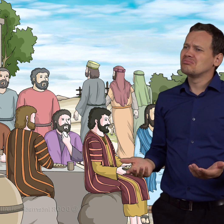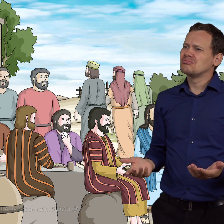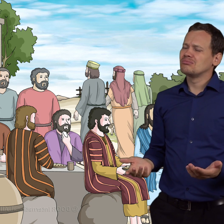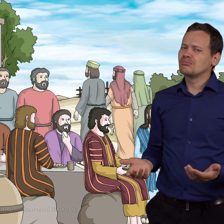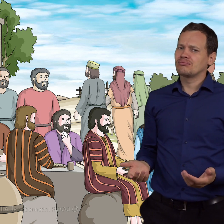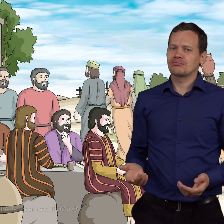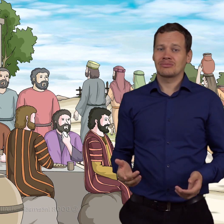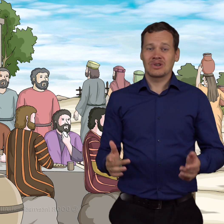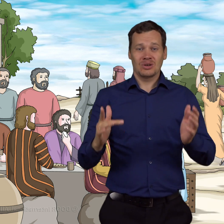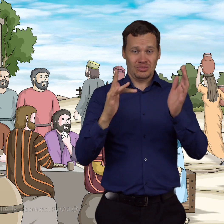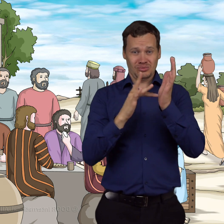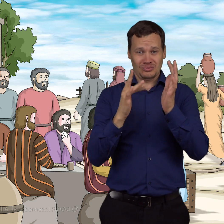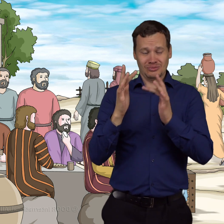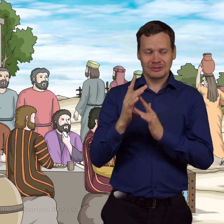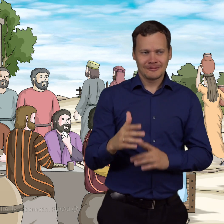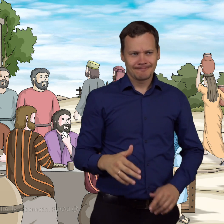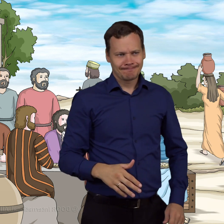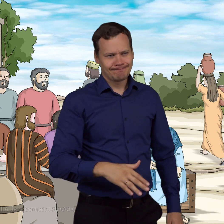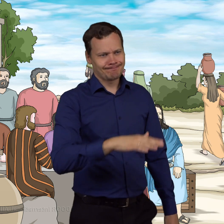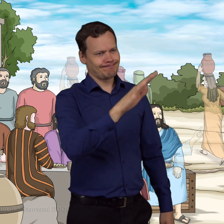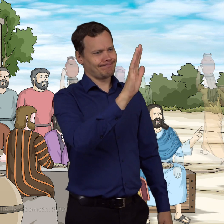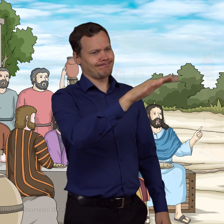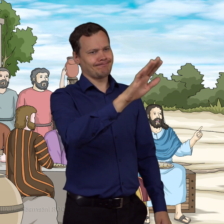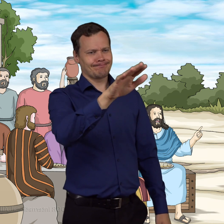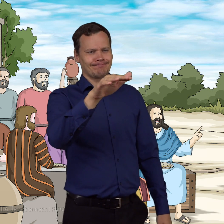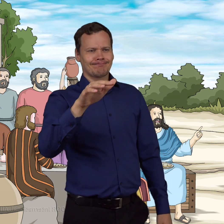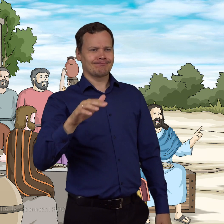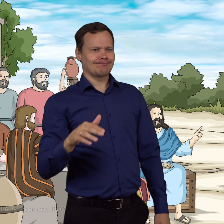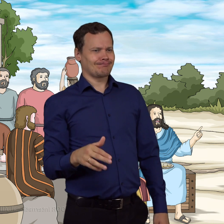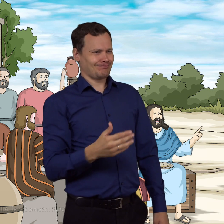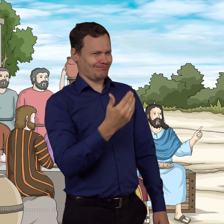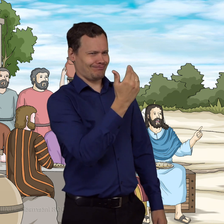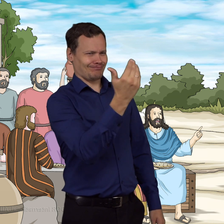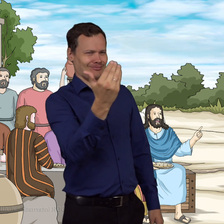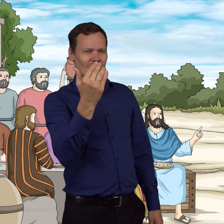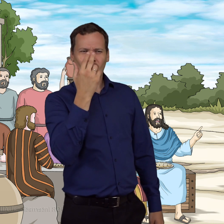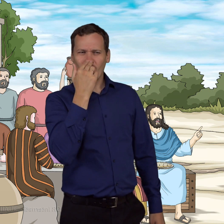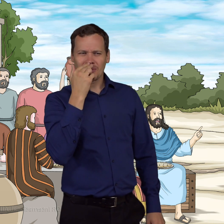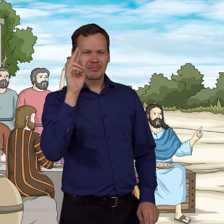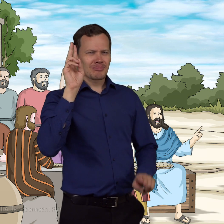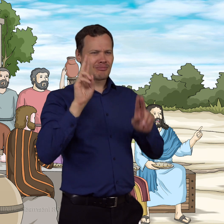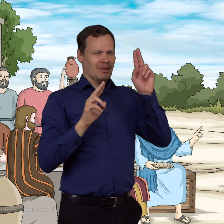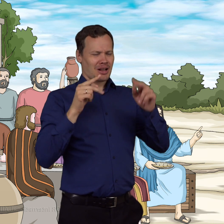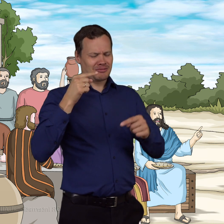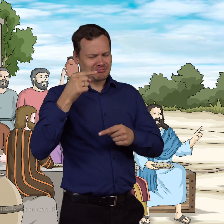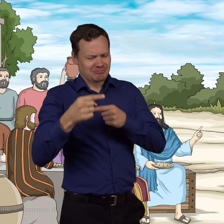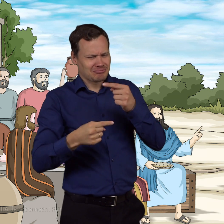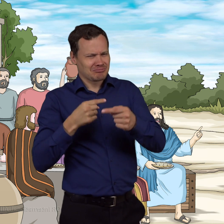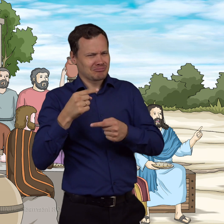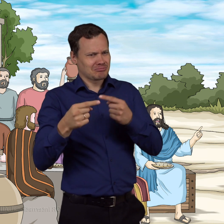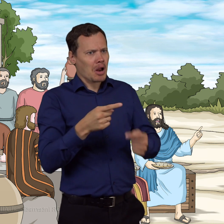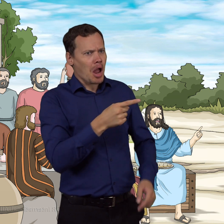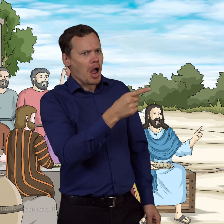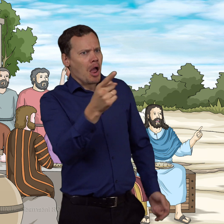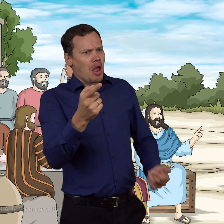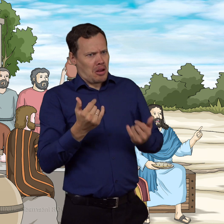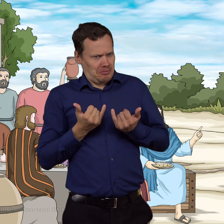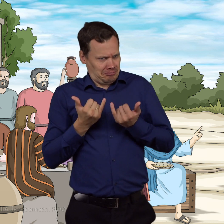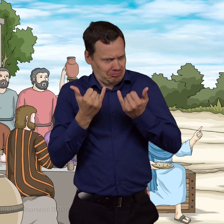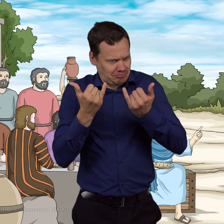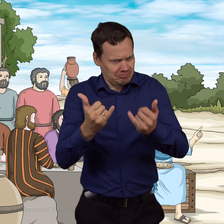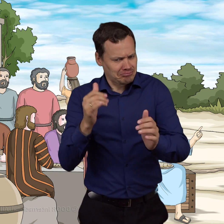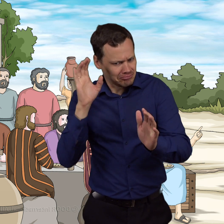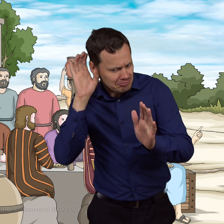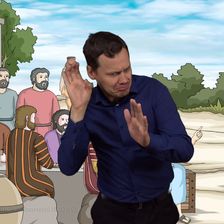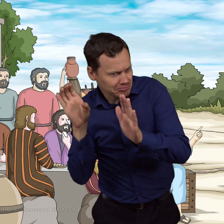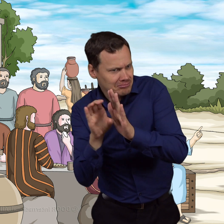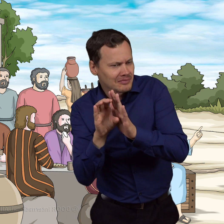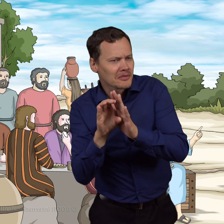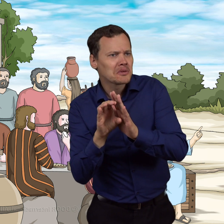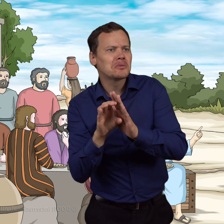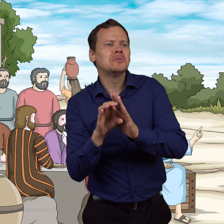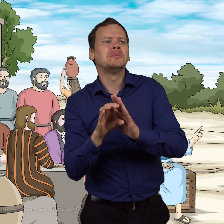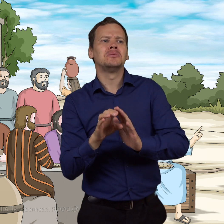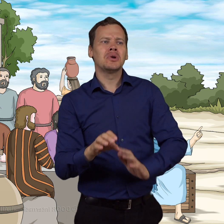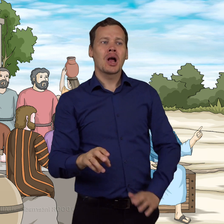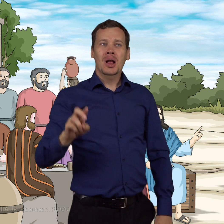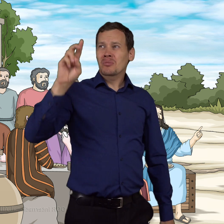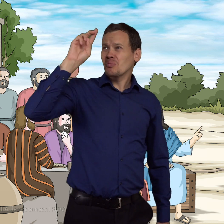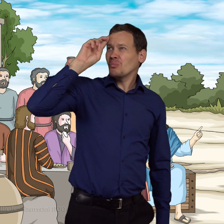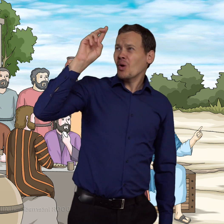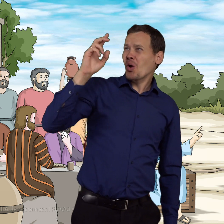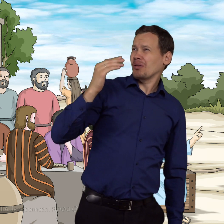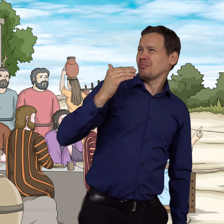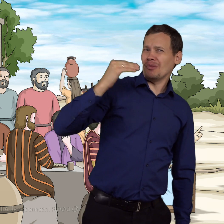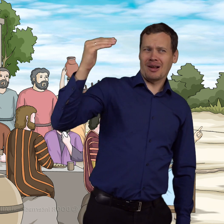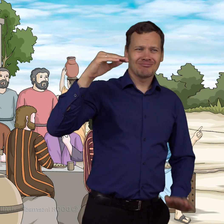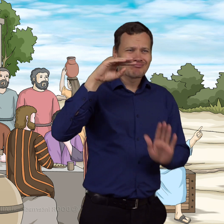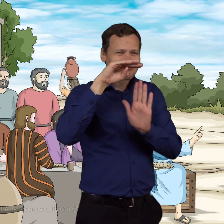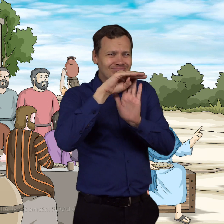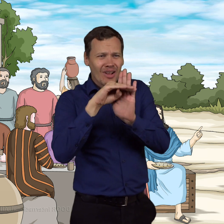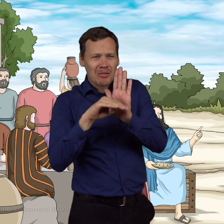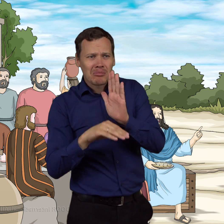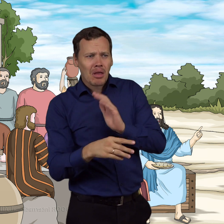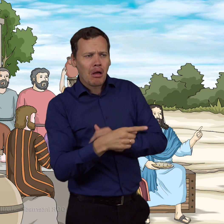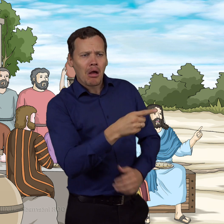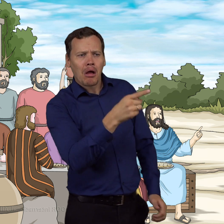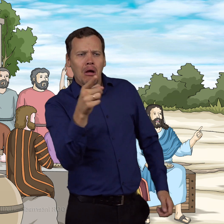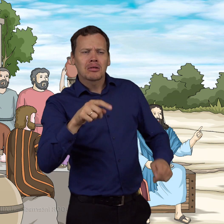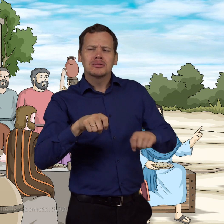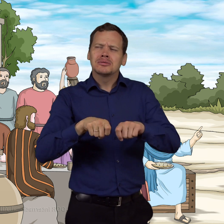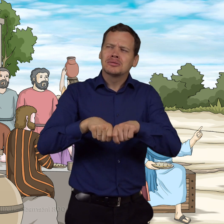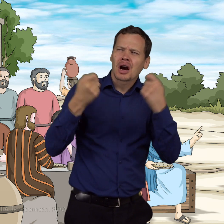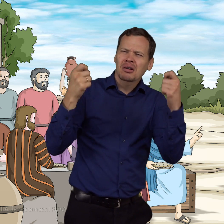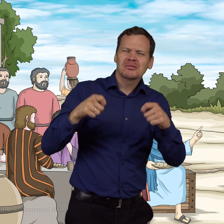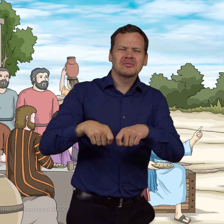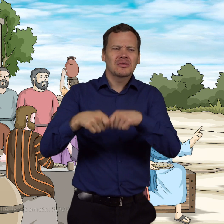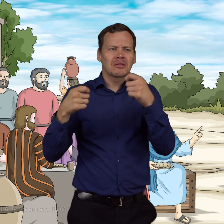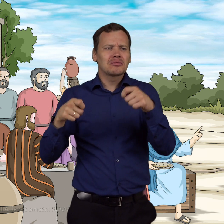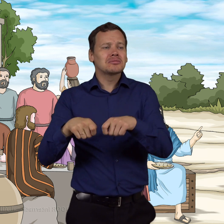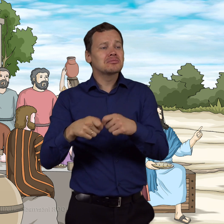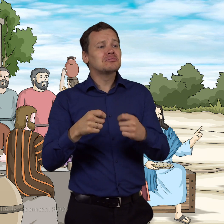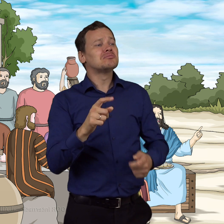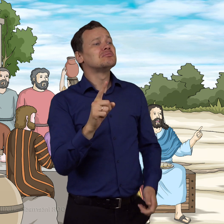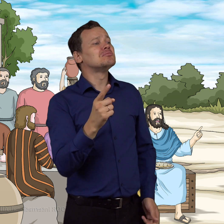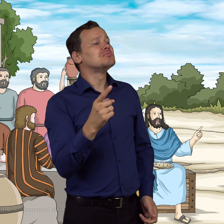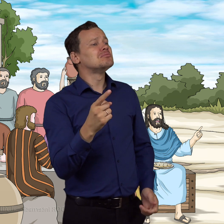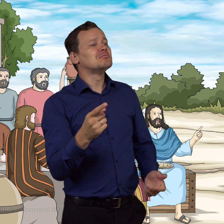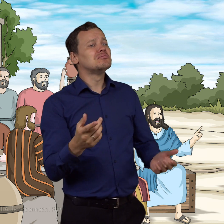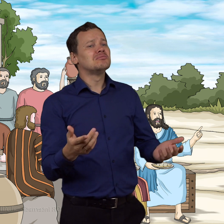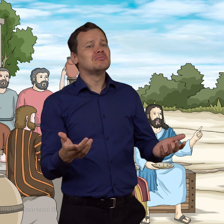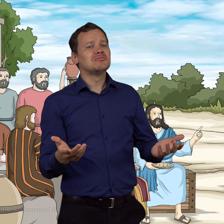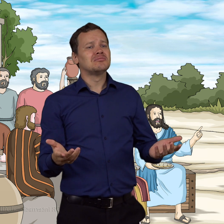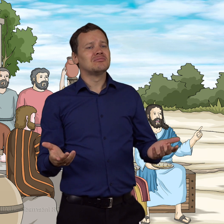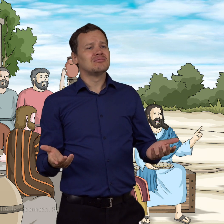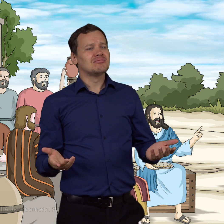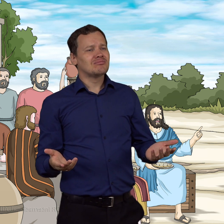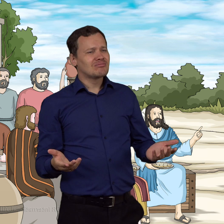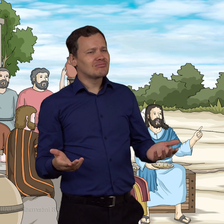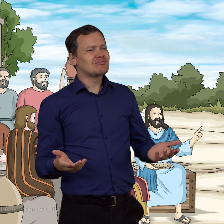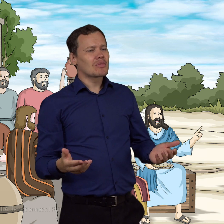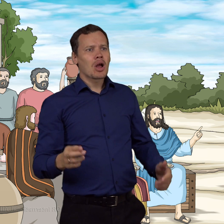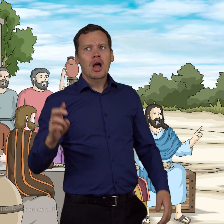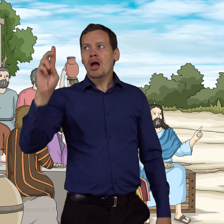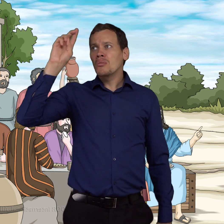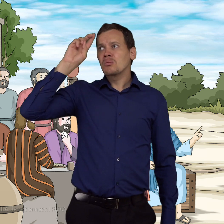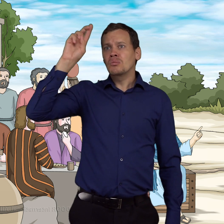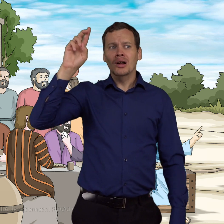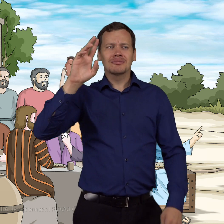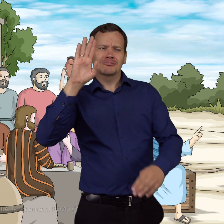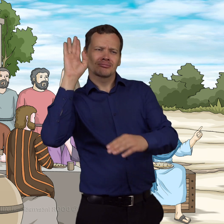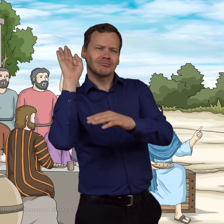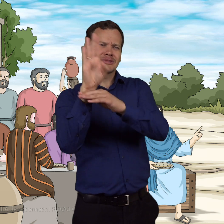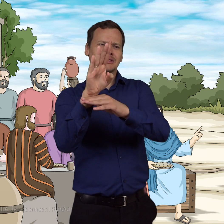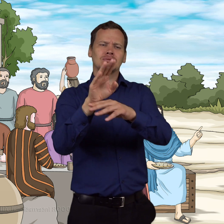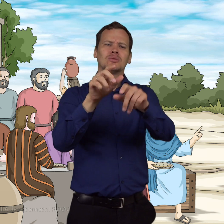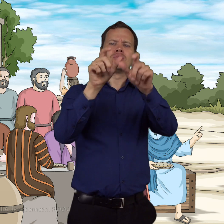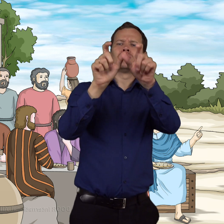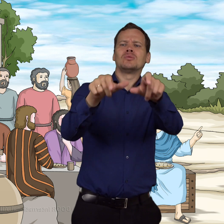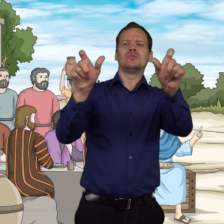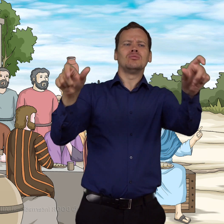Jesus replied, “And why do you break the command of God for the sake of your tradition?